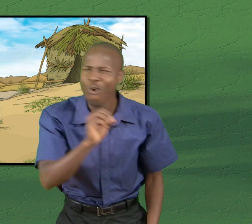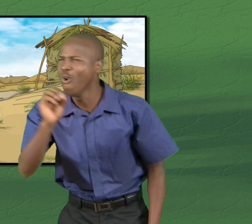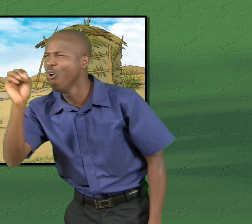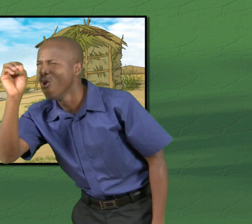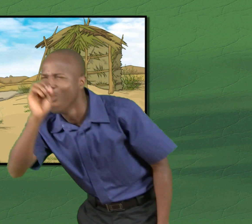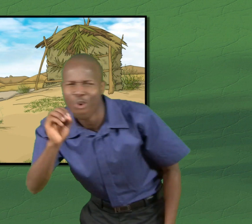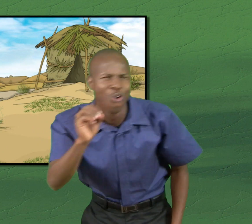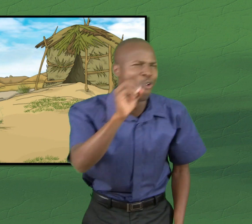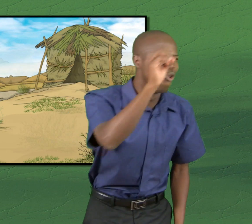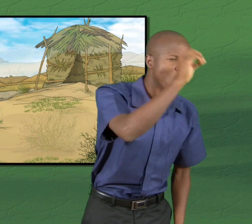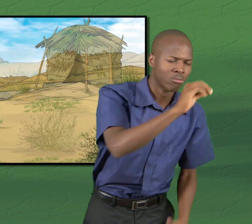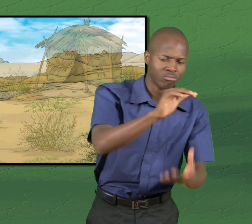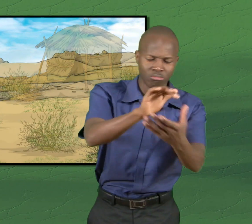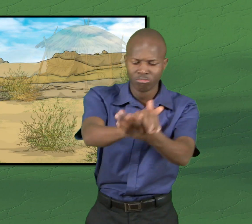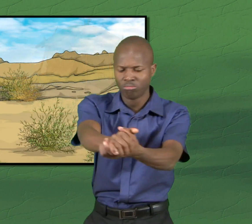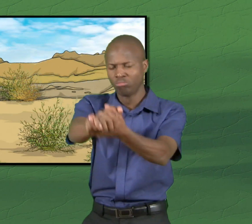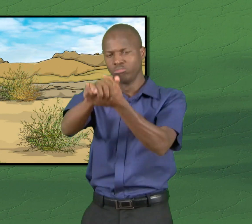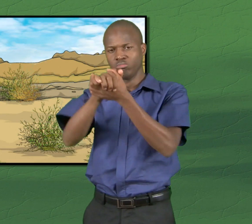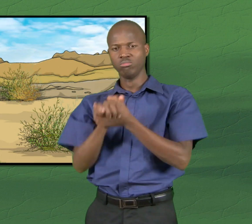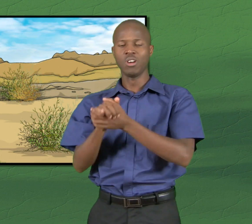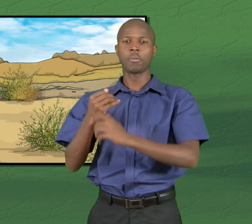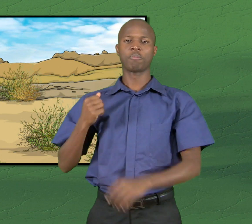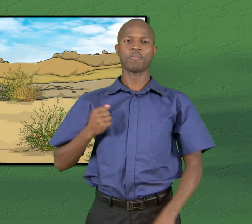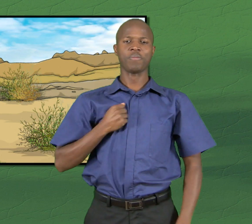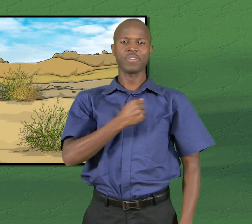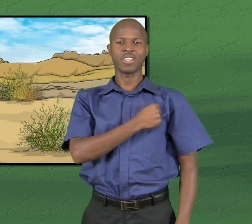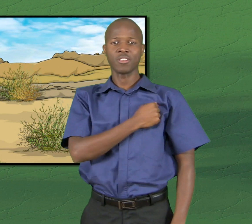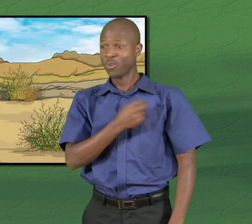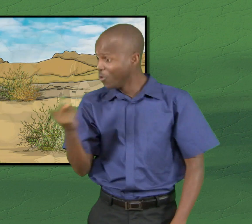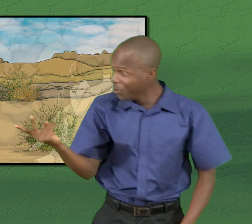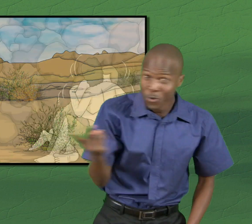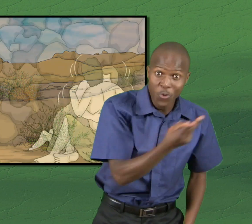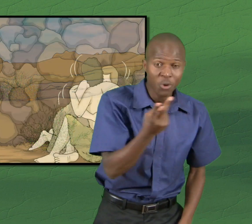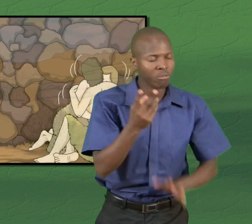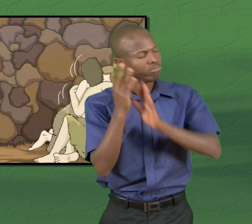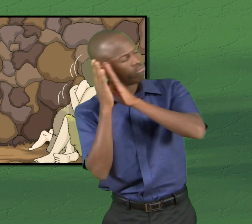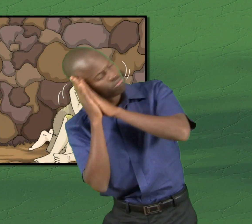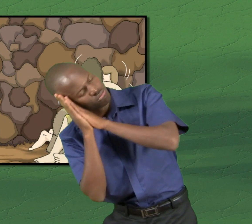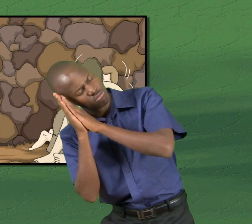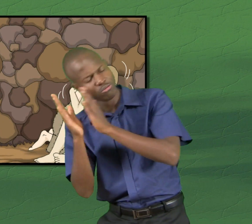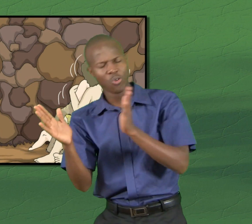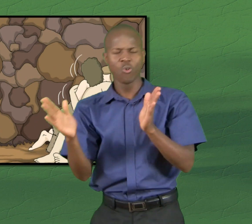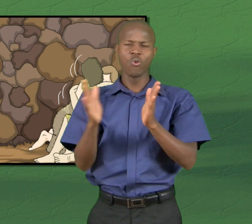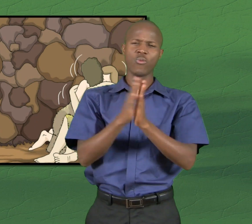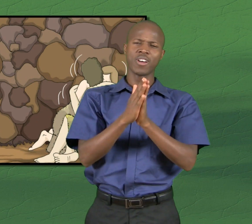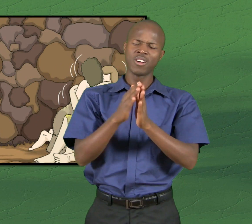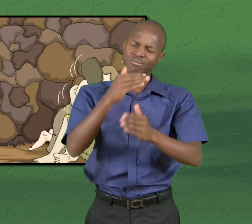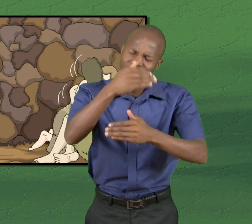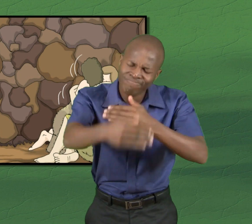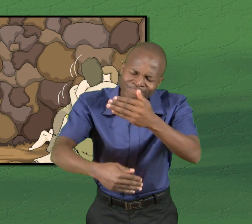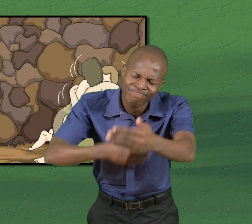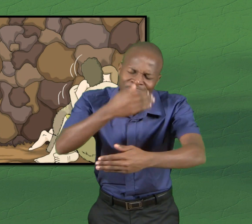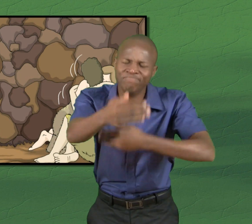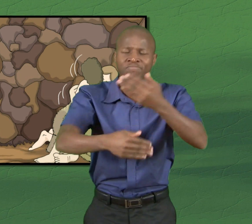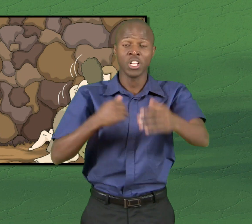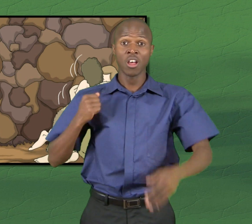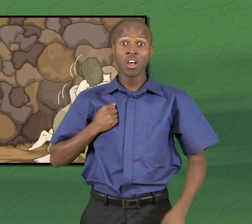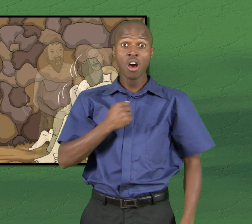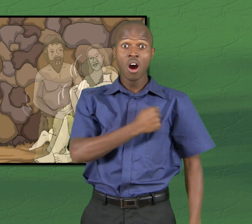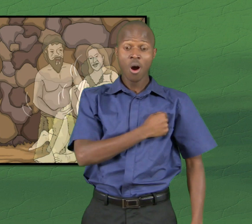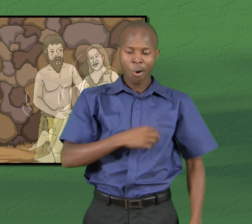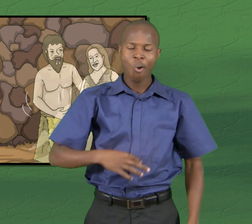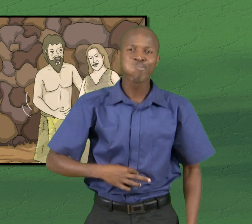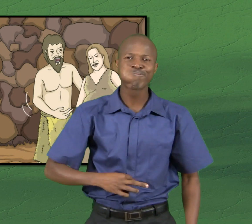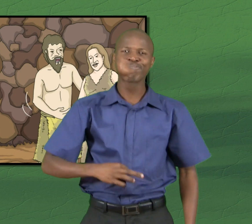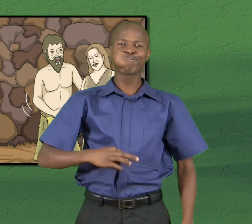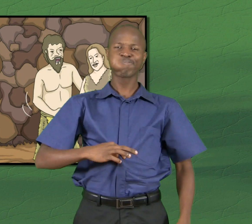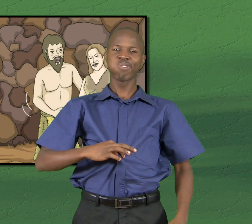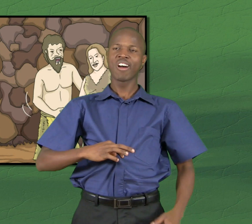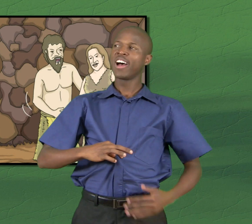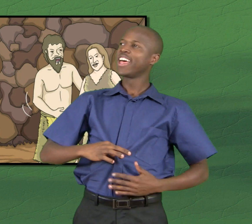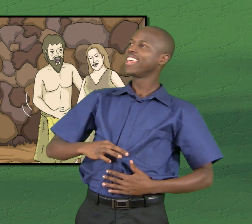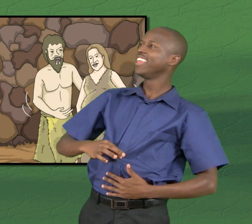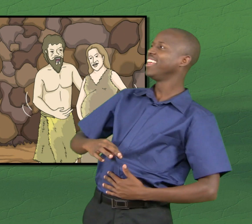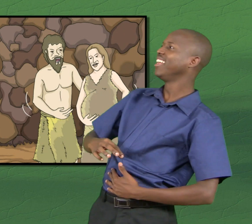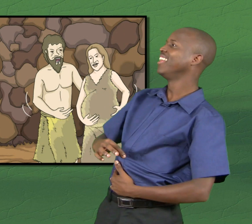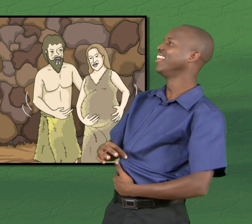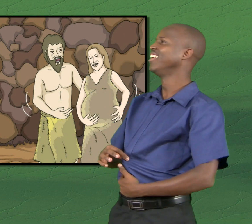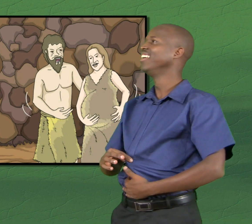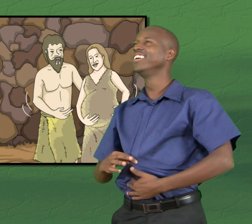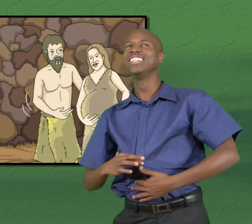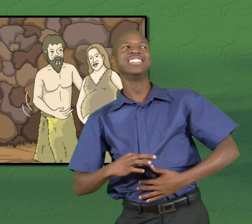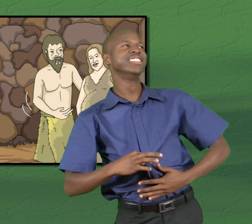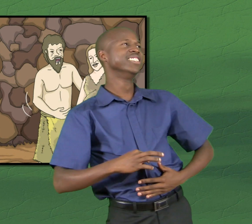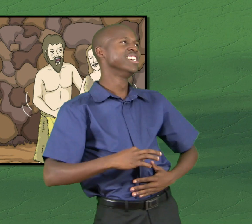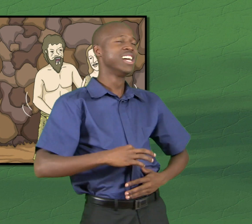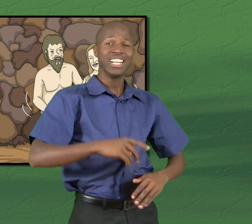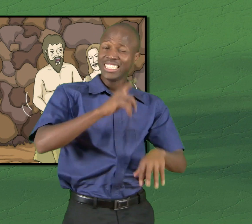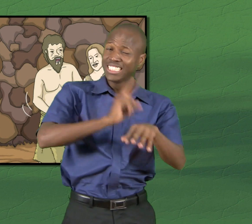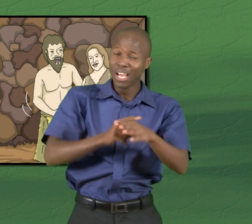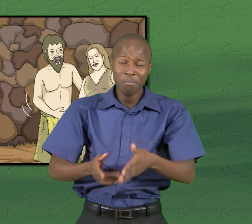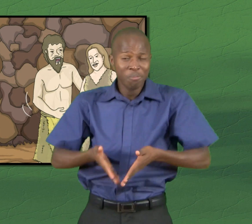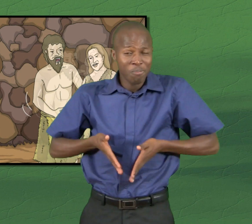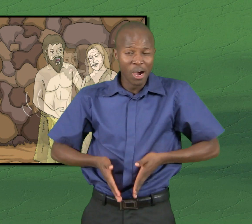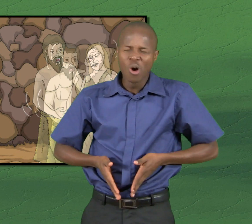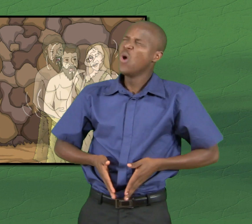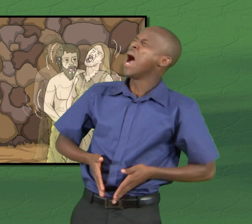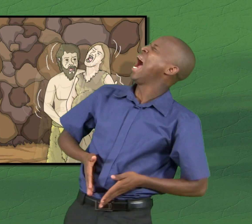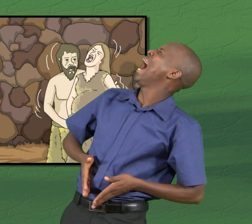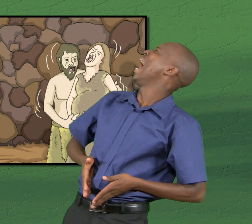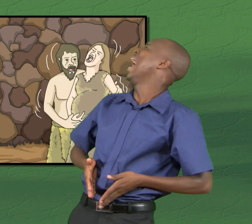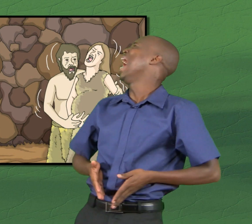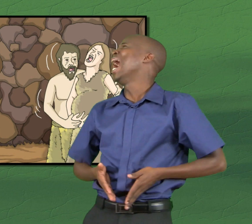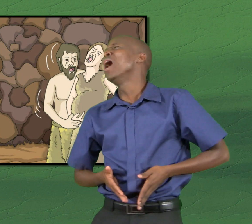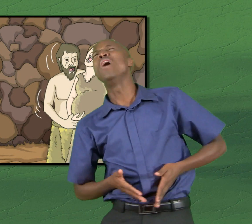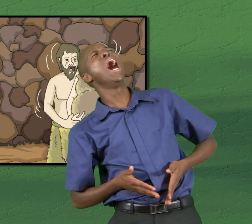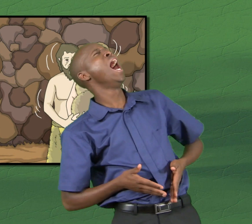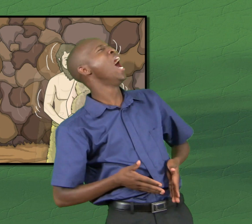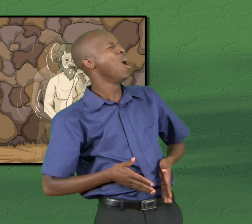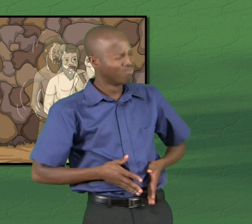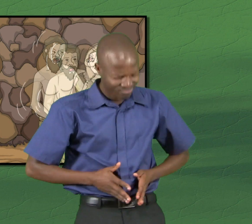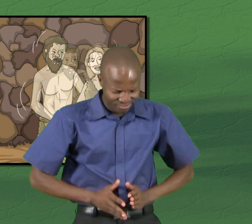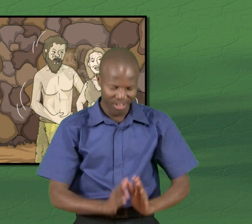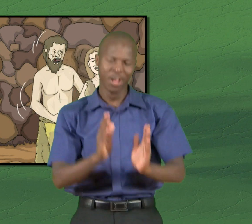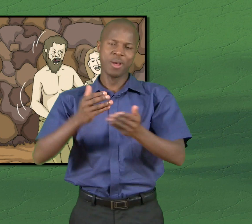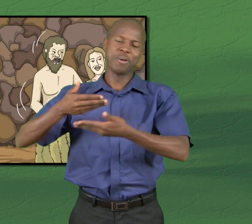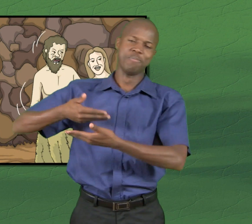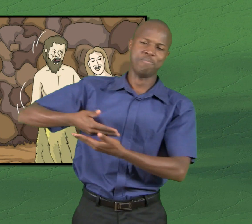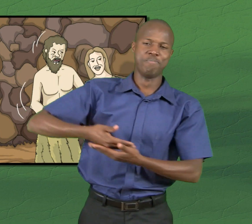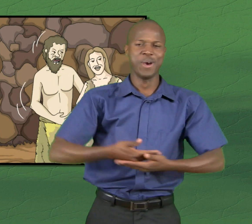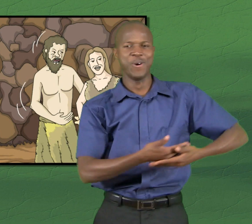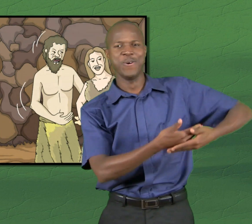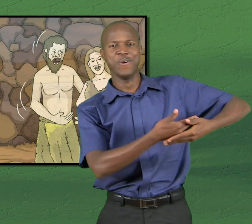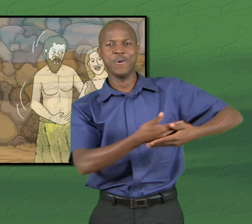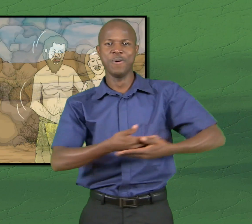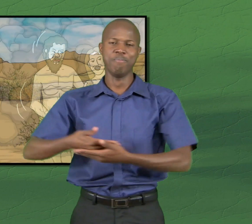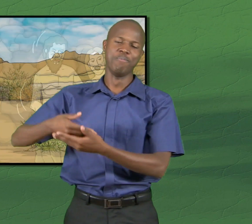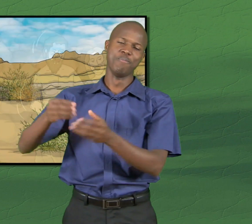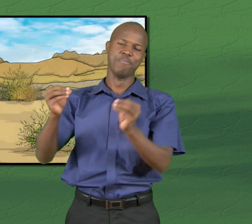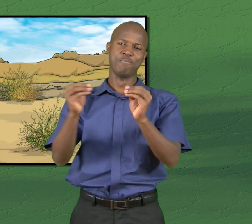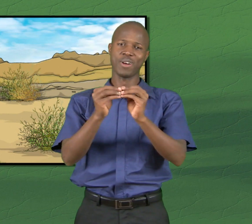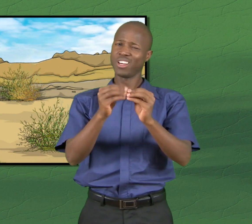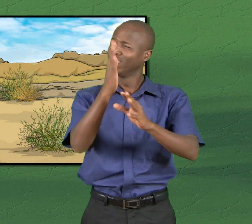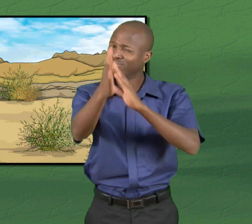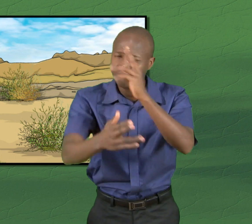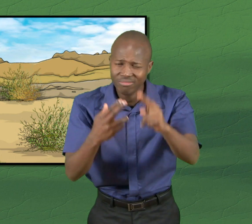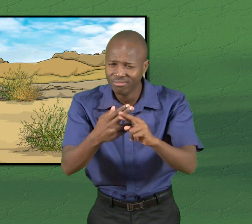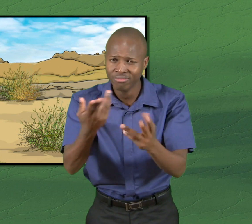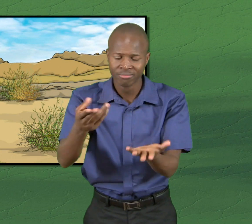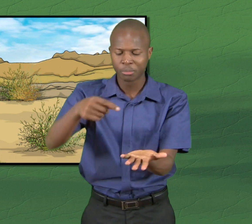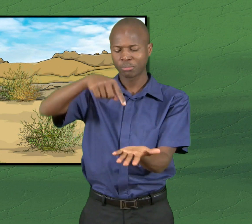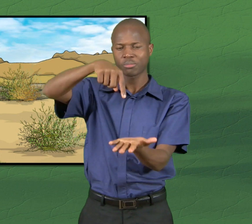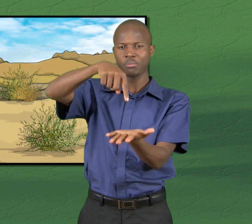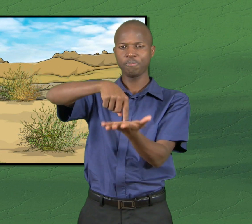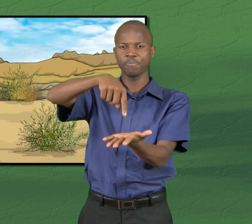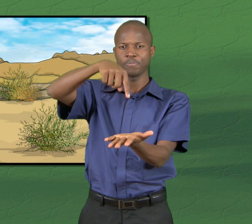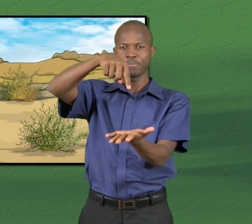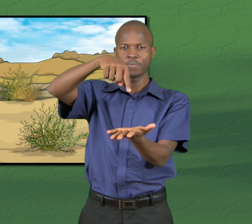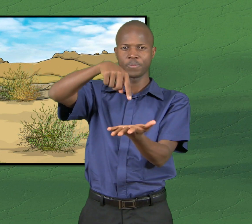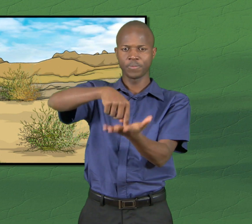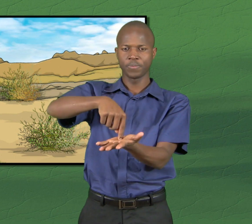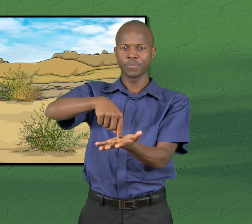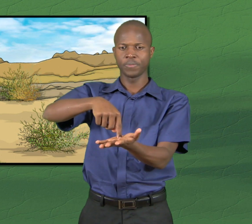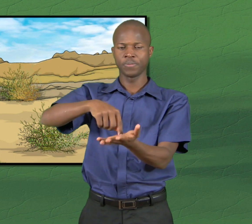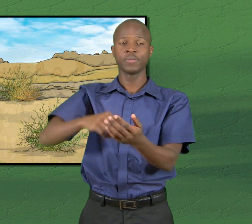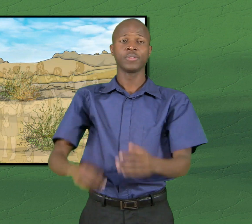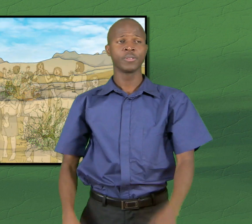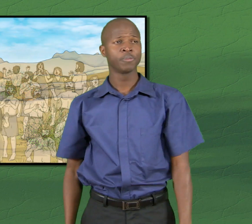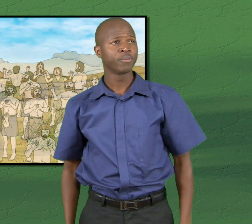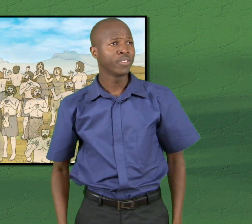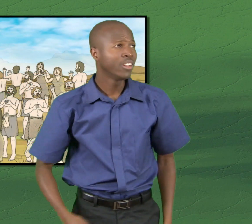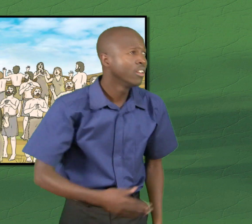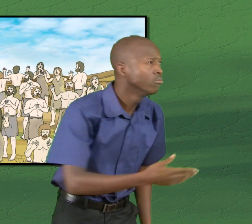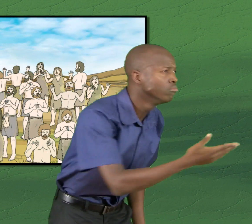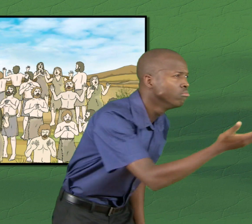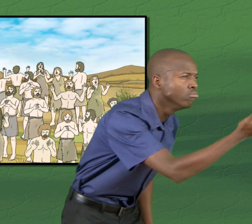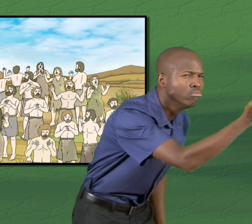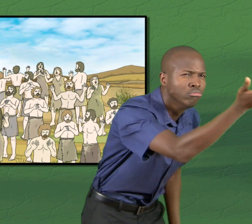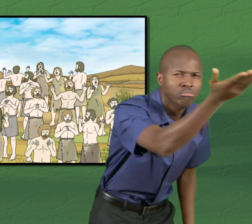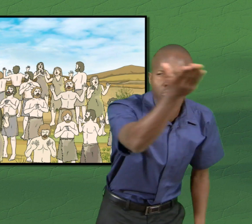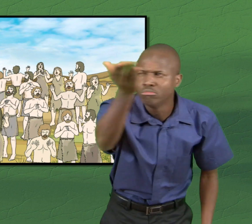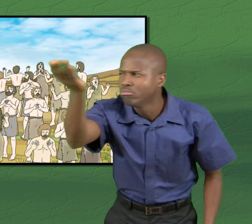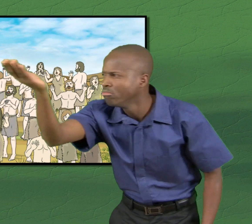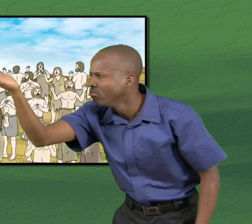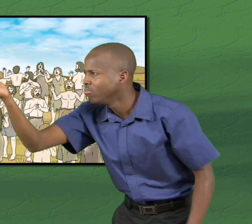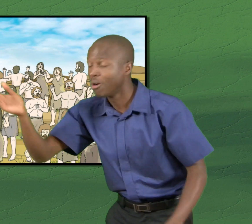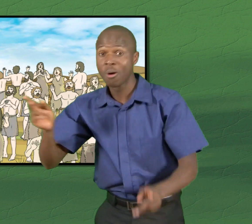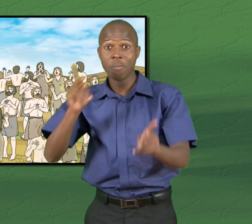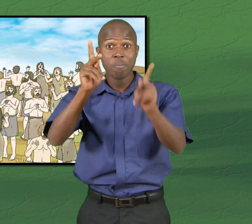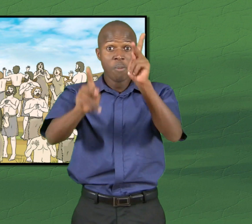And to Seth also a son was born, and he called him Enosh.